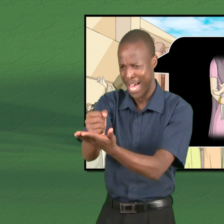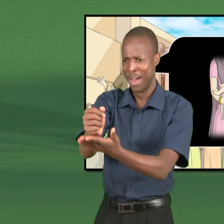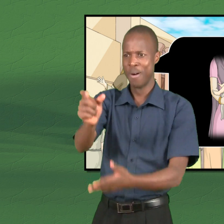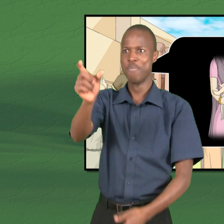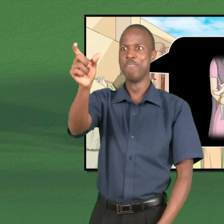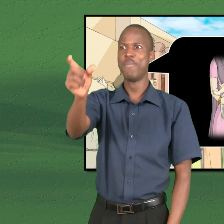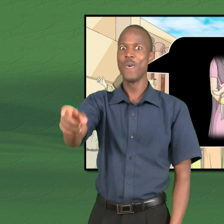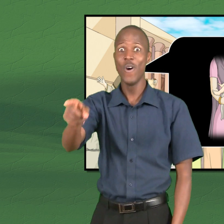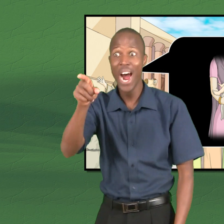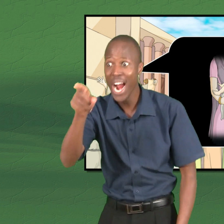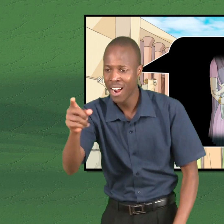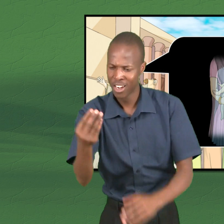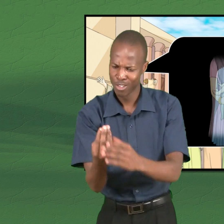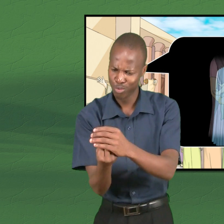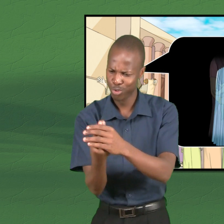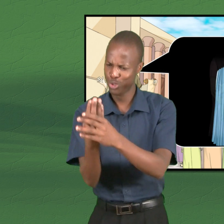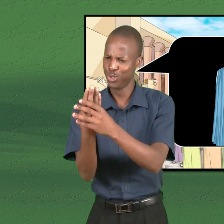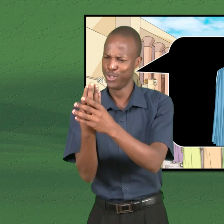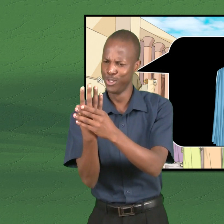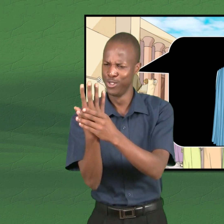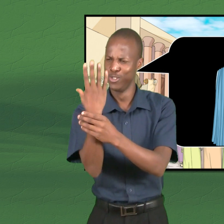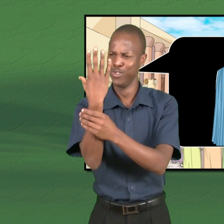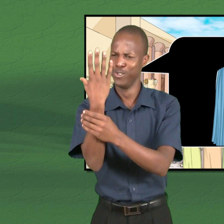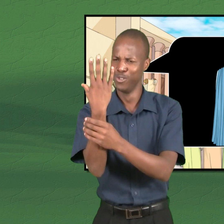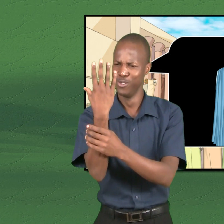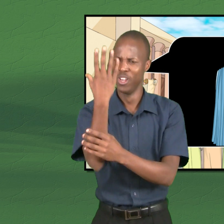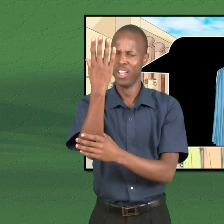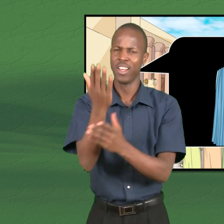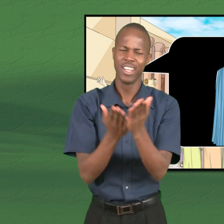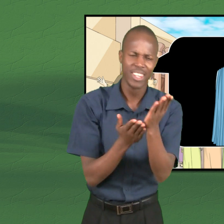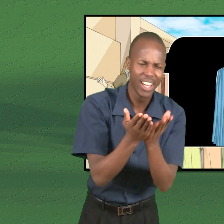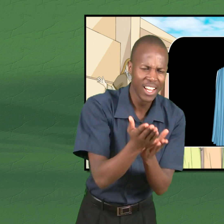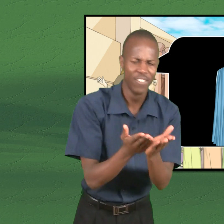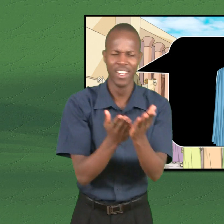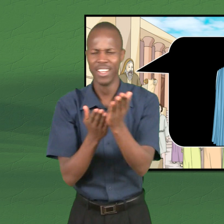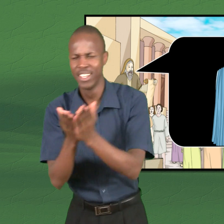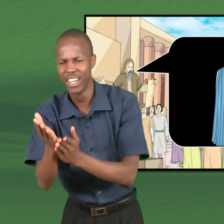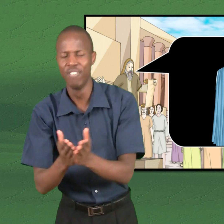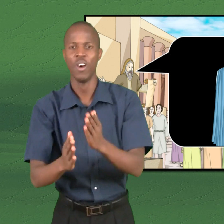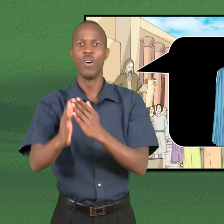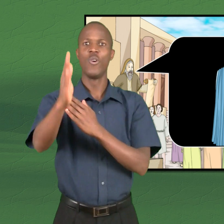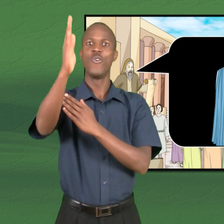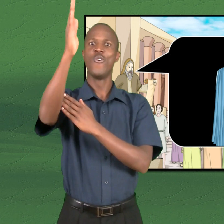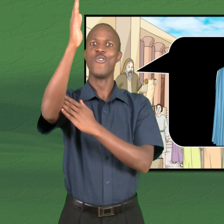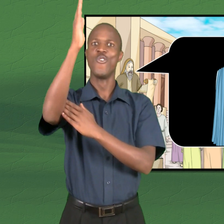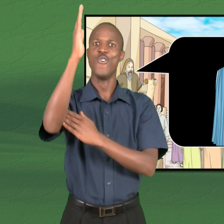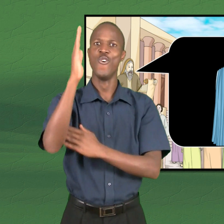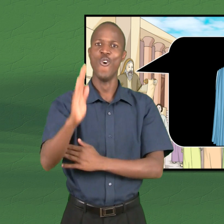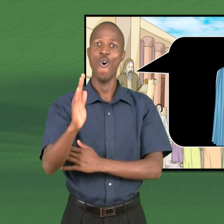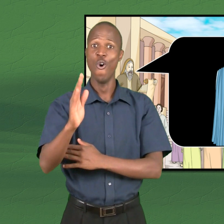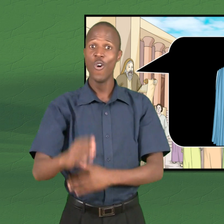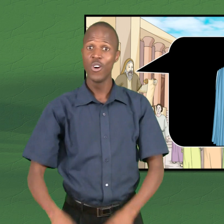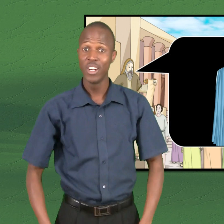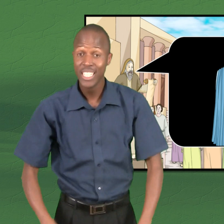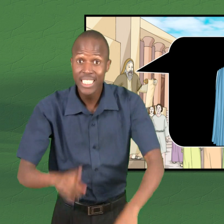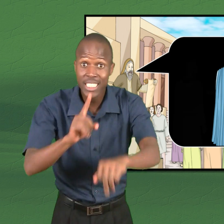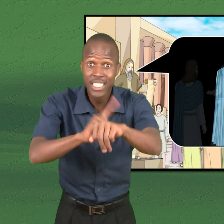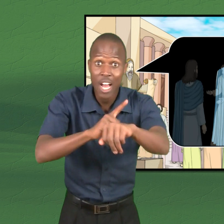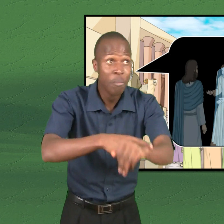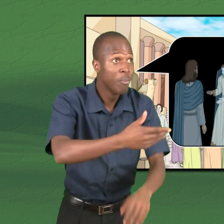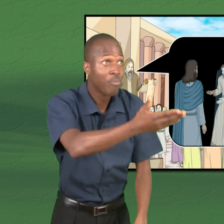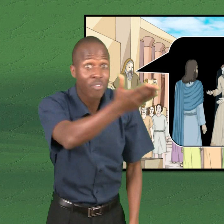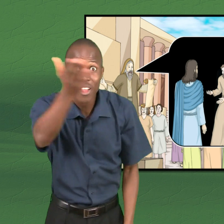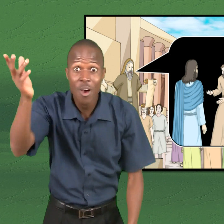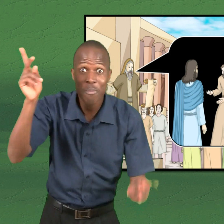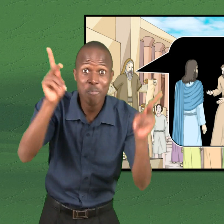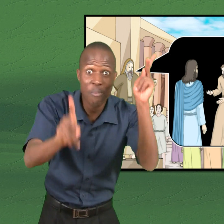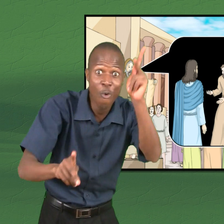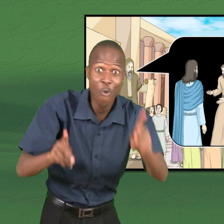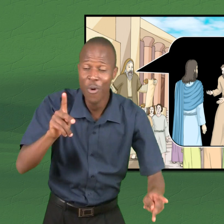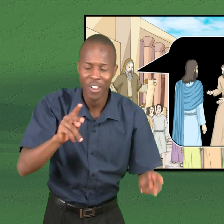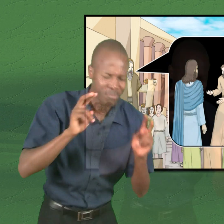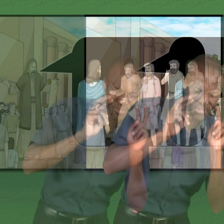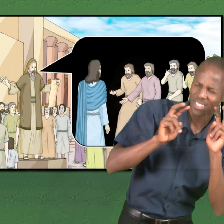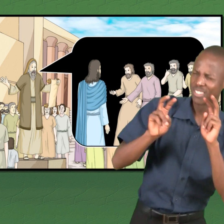He grew up before Him like a tender shoot, and like a root out of dry ground. He had no stately form or majesty to attract us, no beauty that we should desire Him.